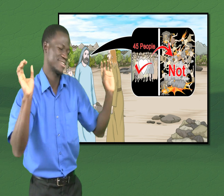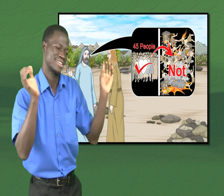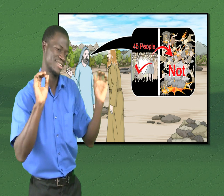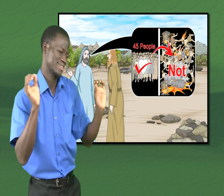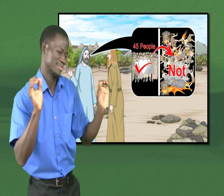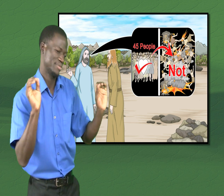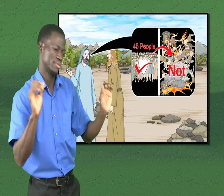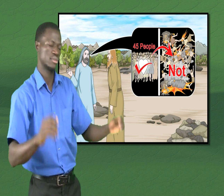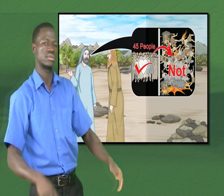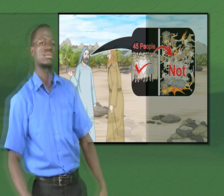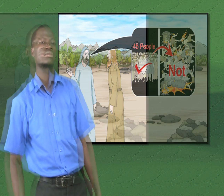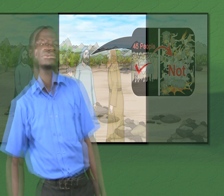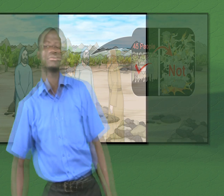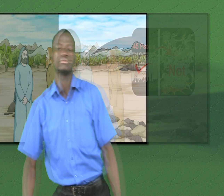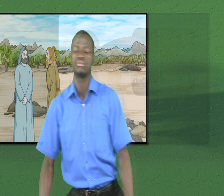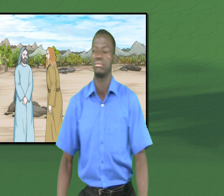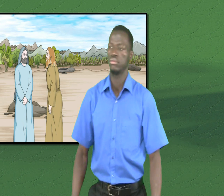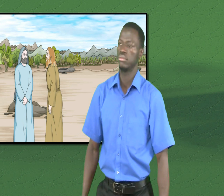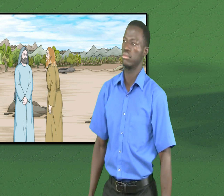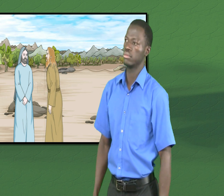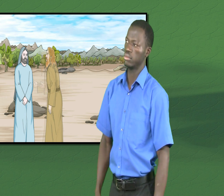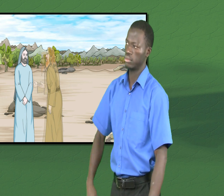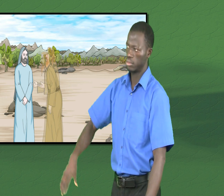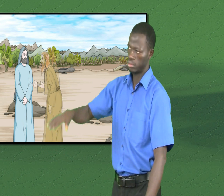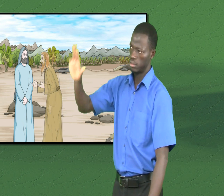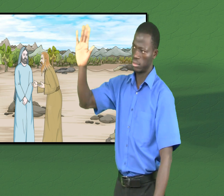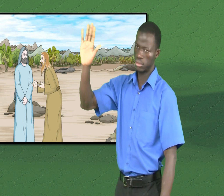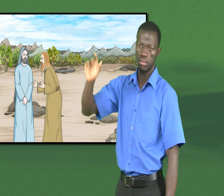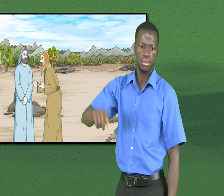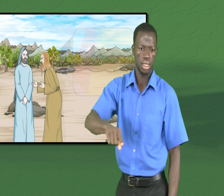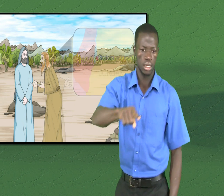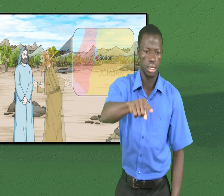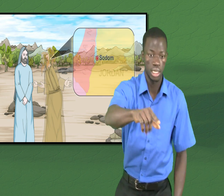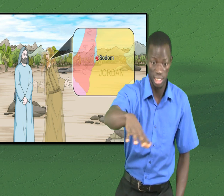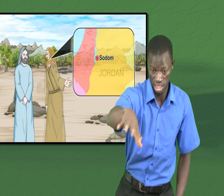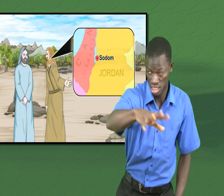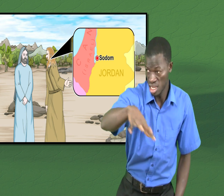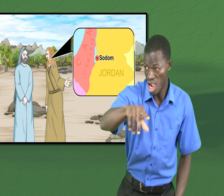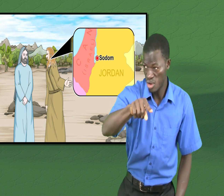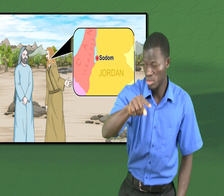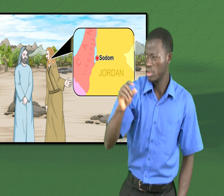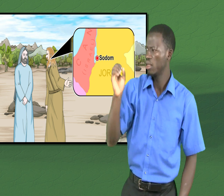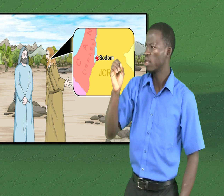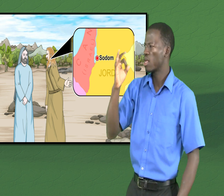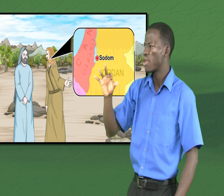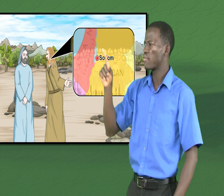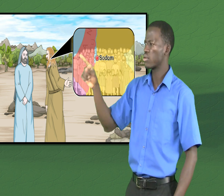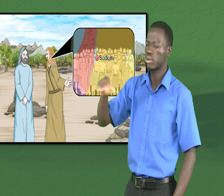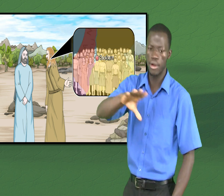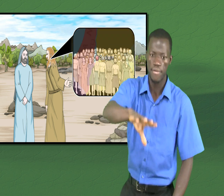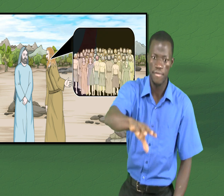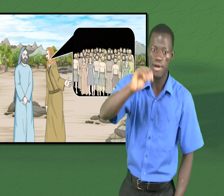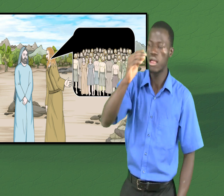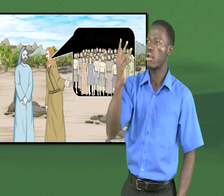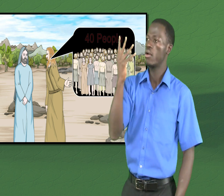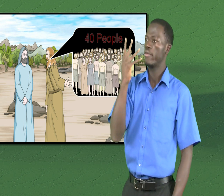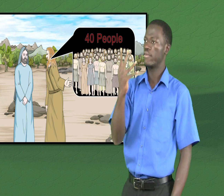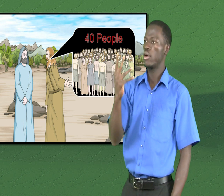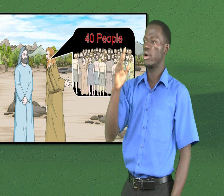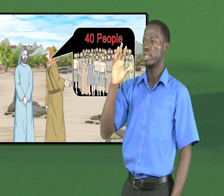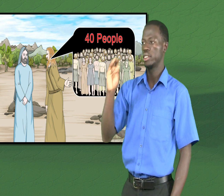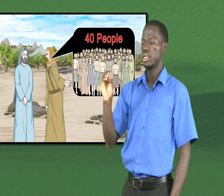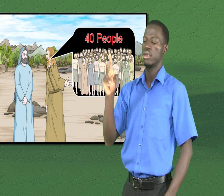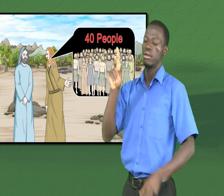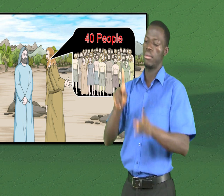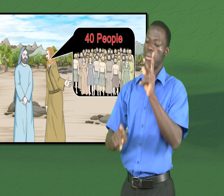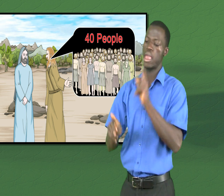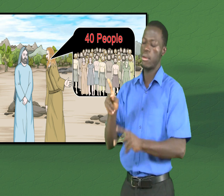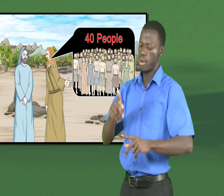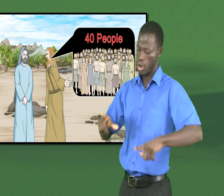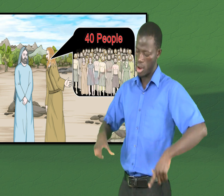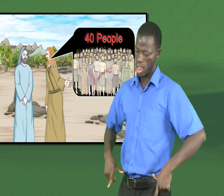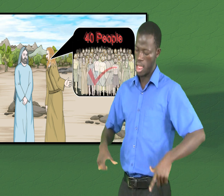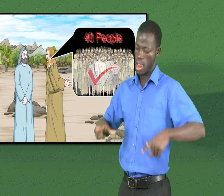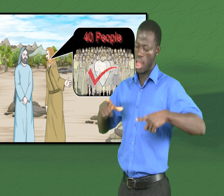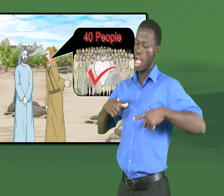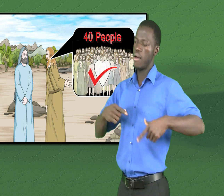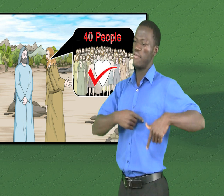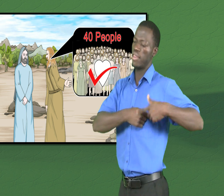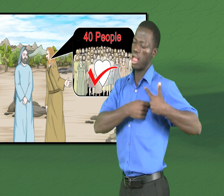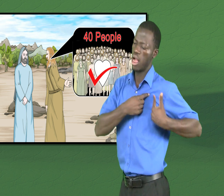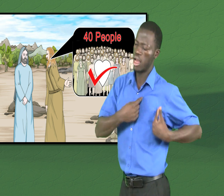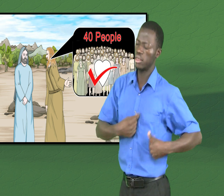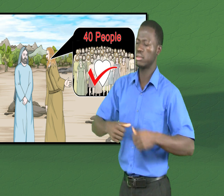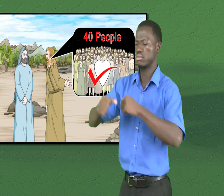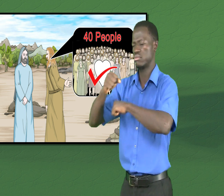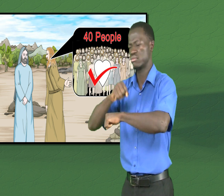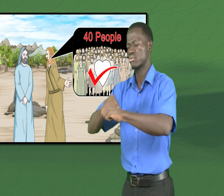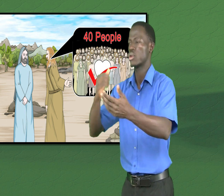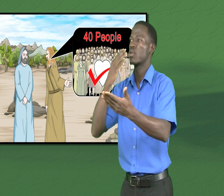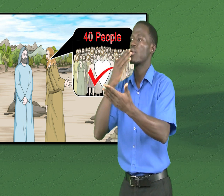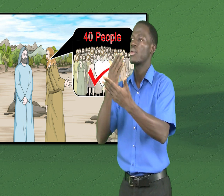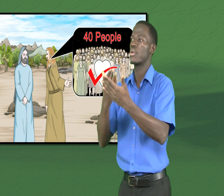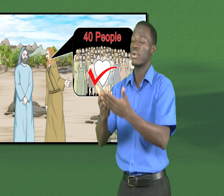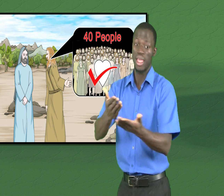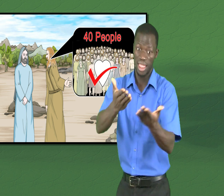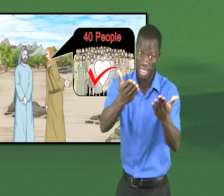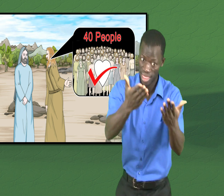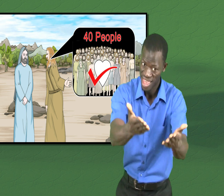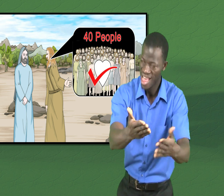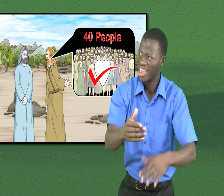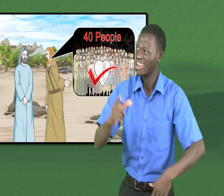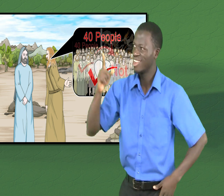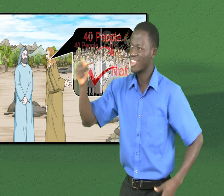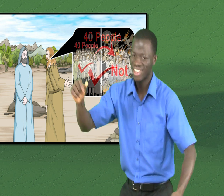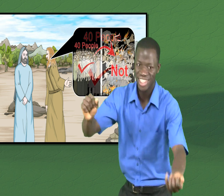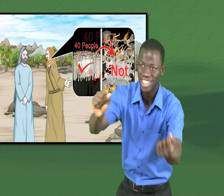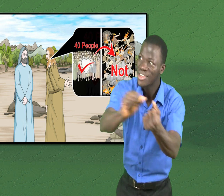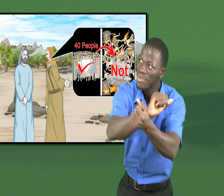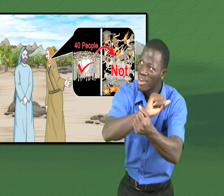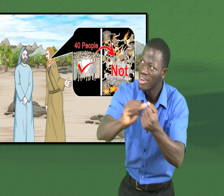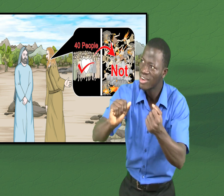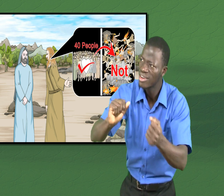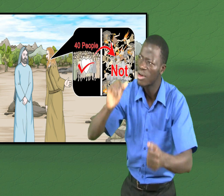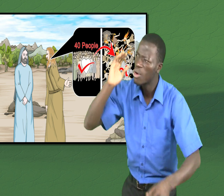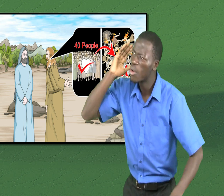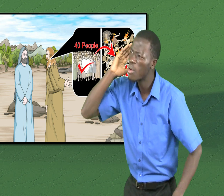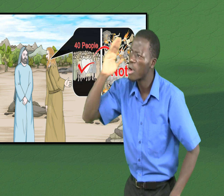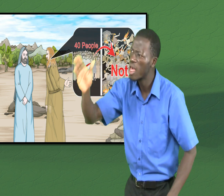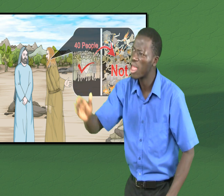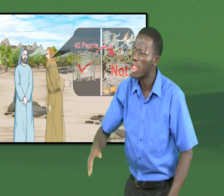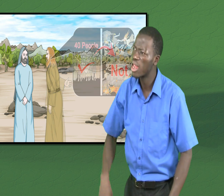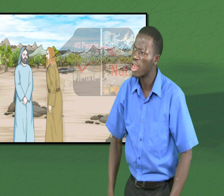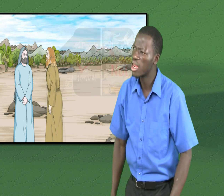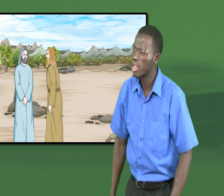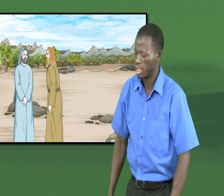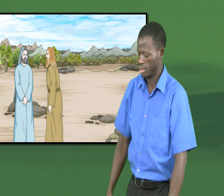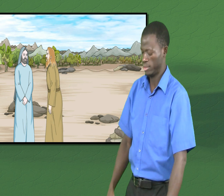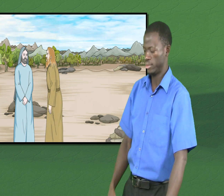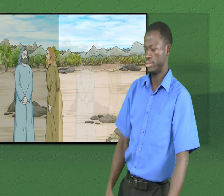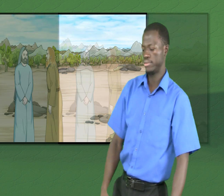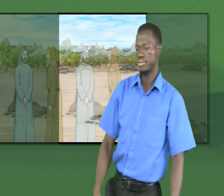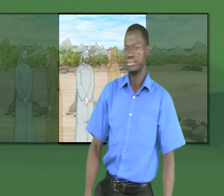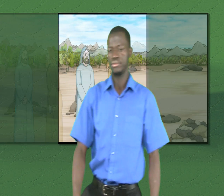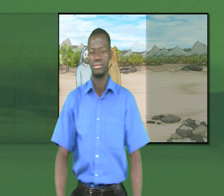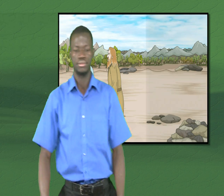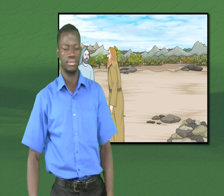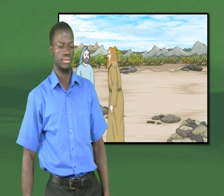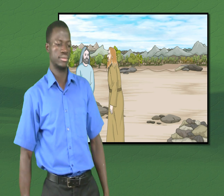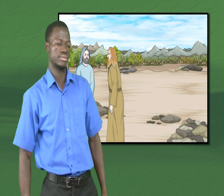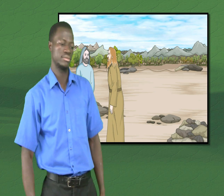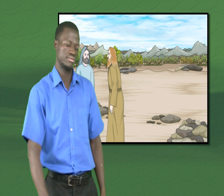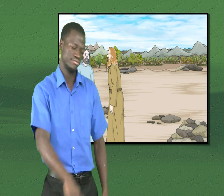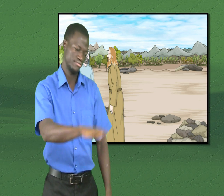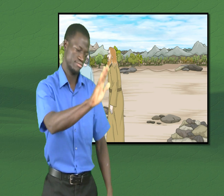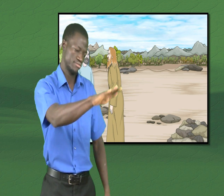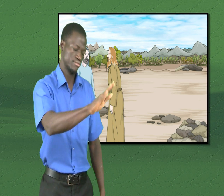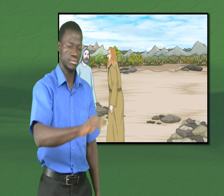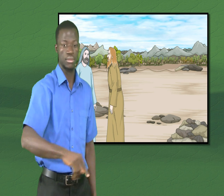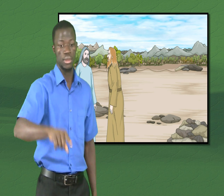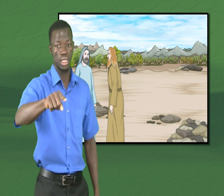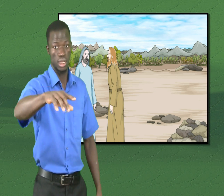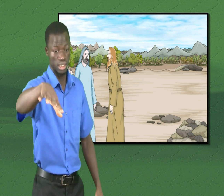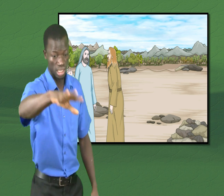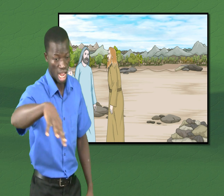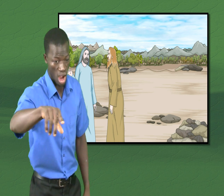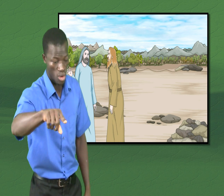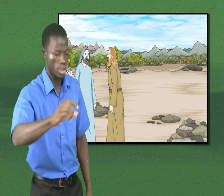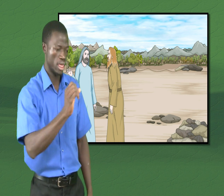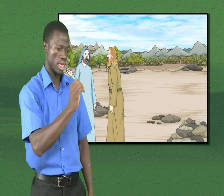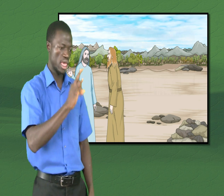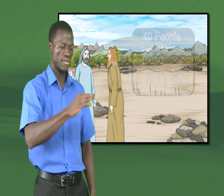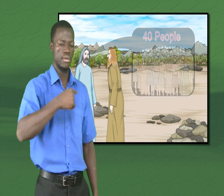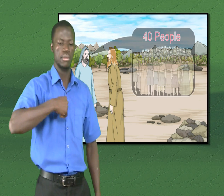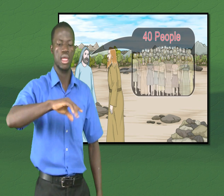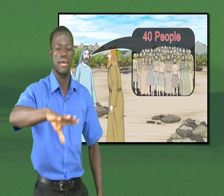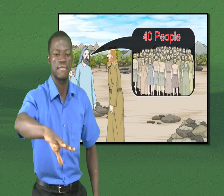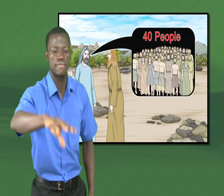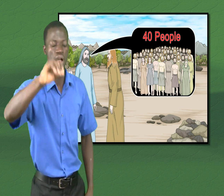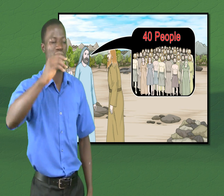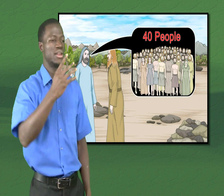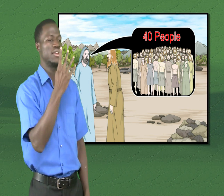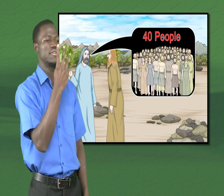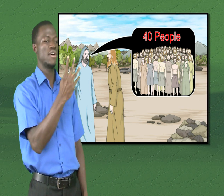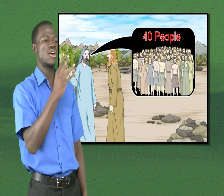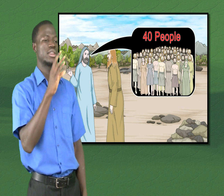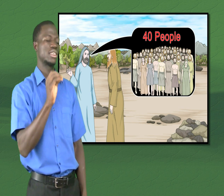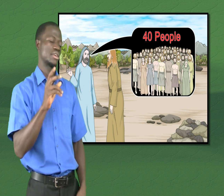Once again Abraham spoke to the LORD, “Suppose forty are found there?”